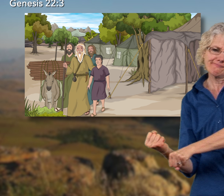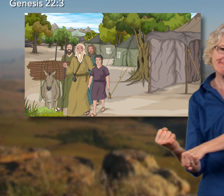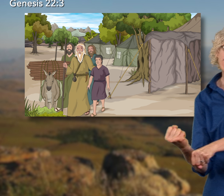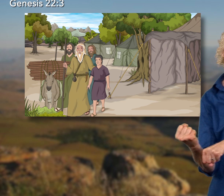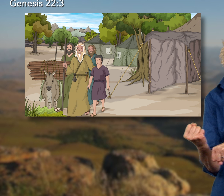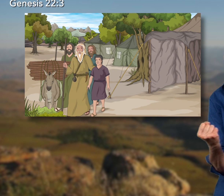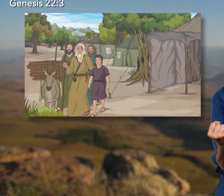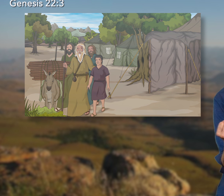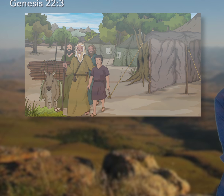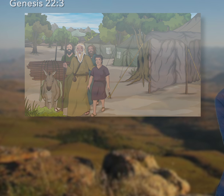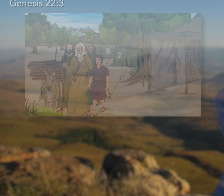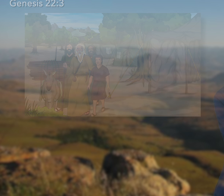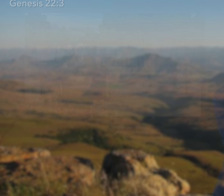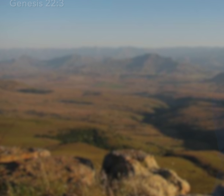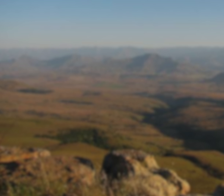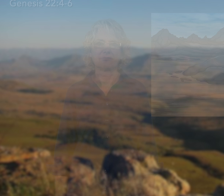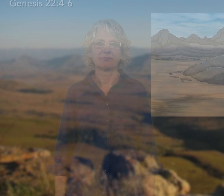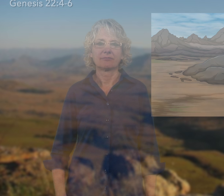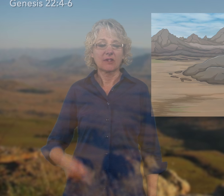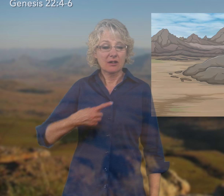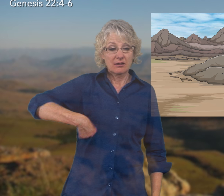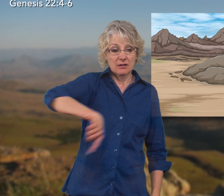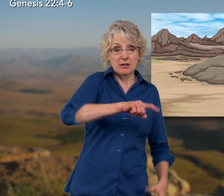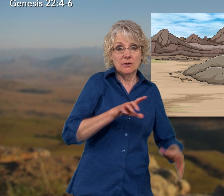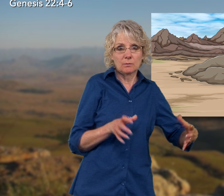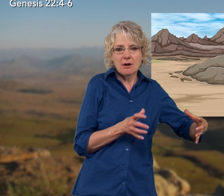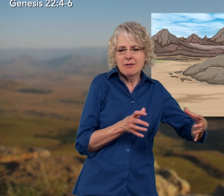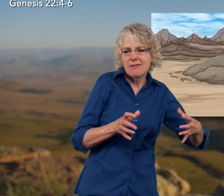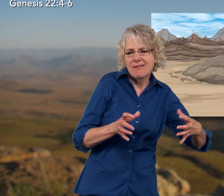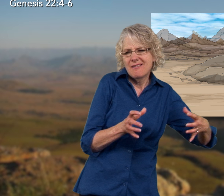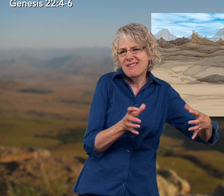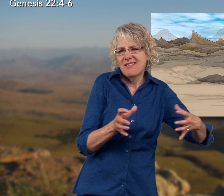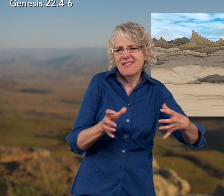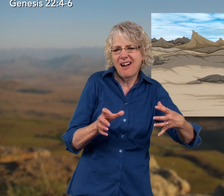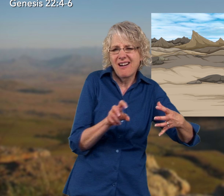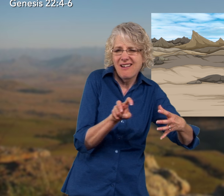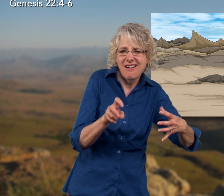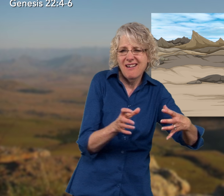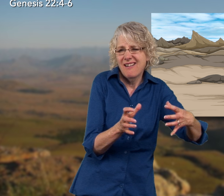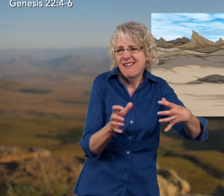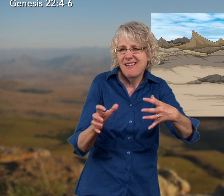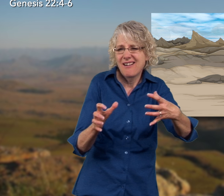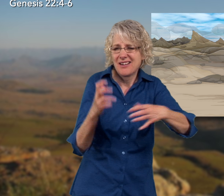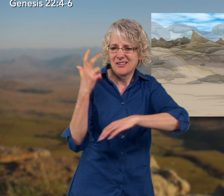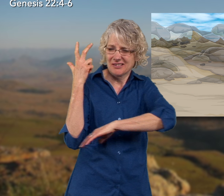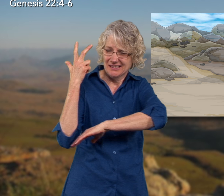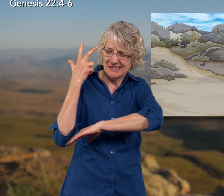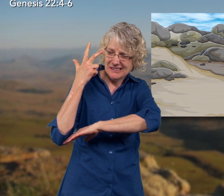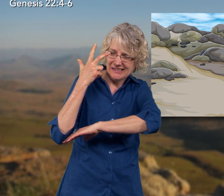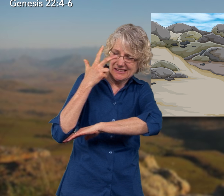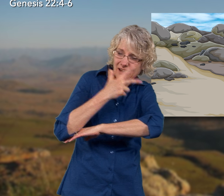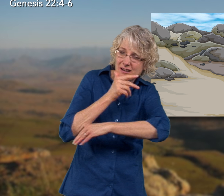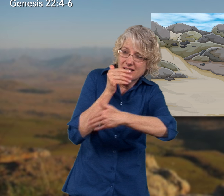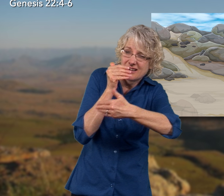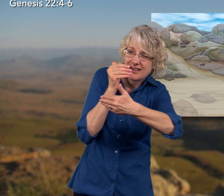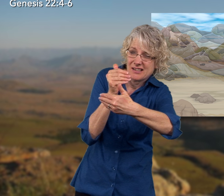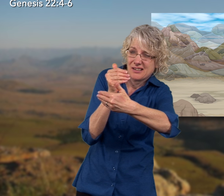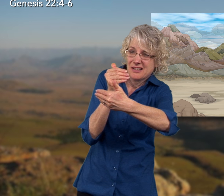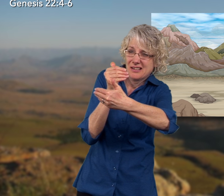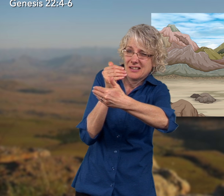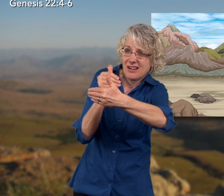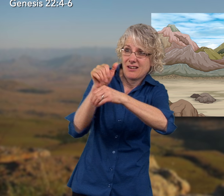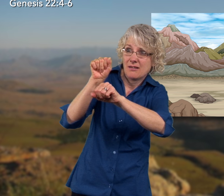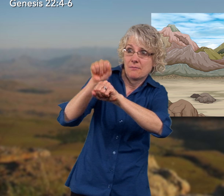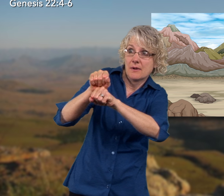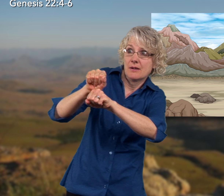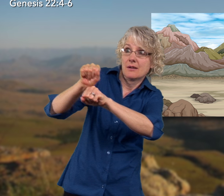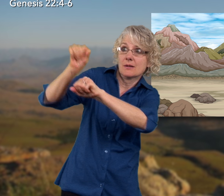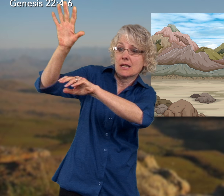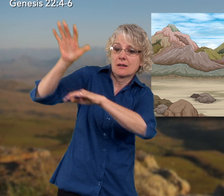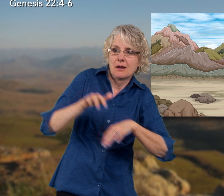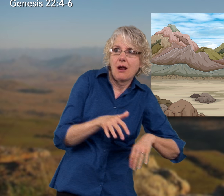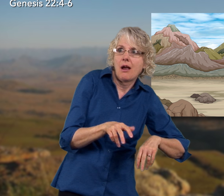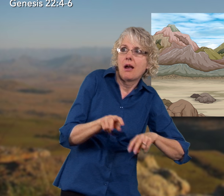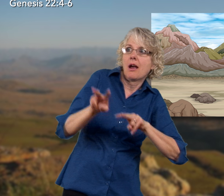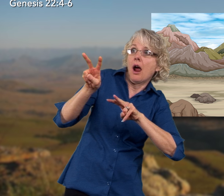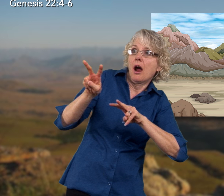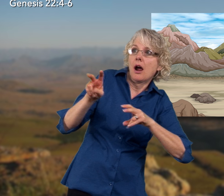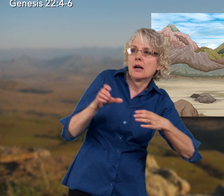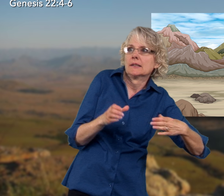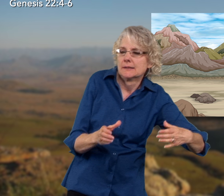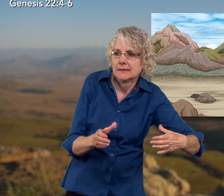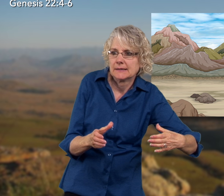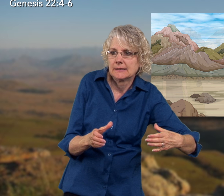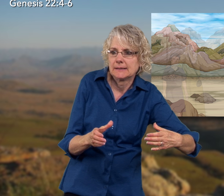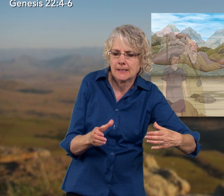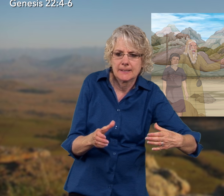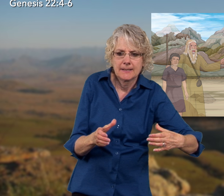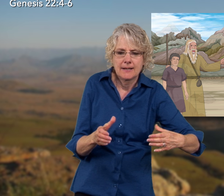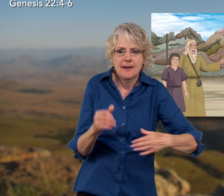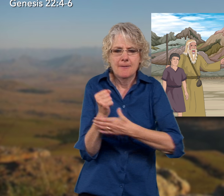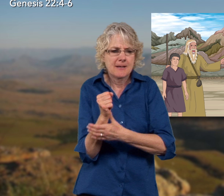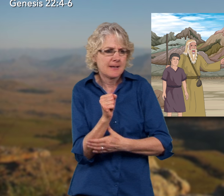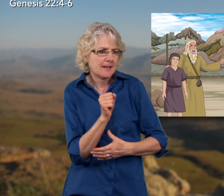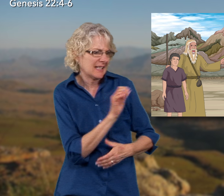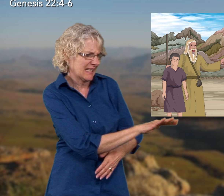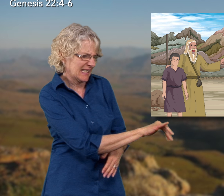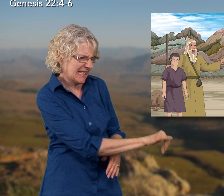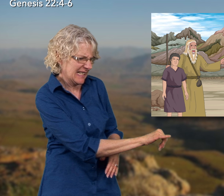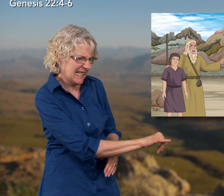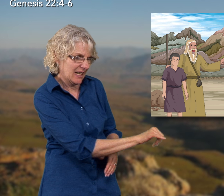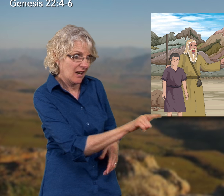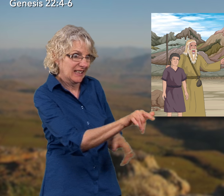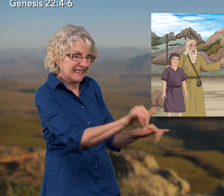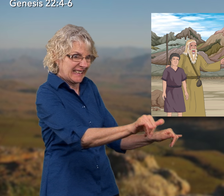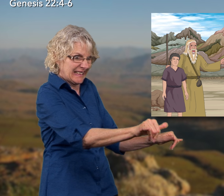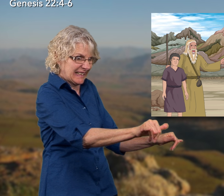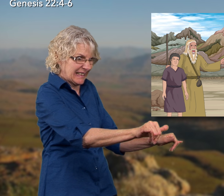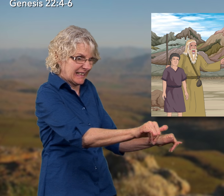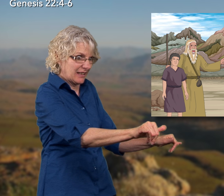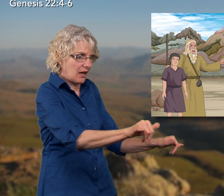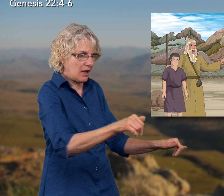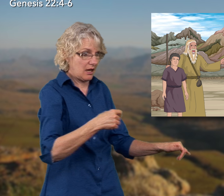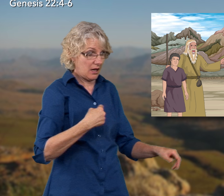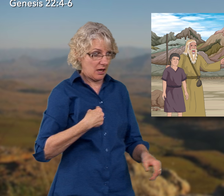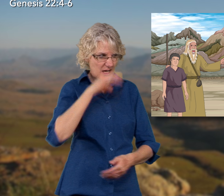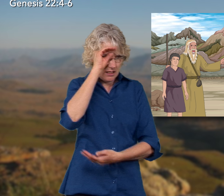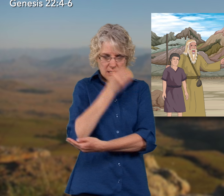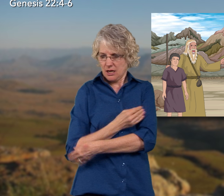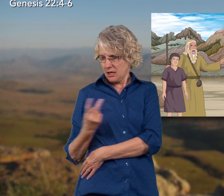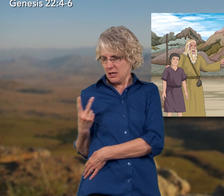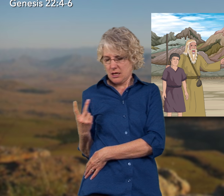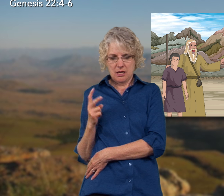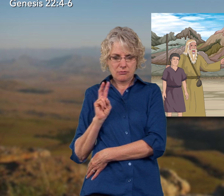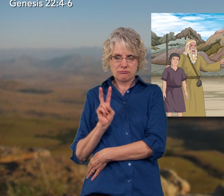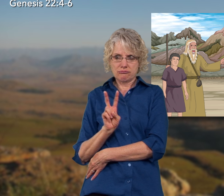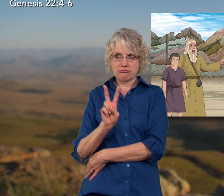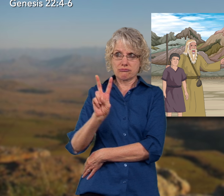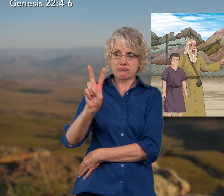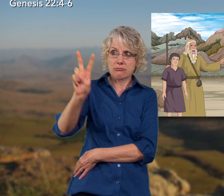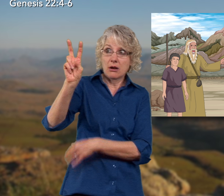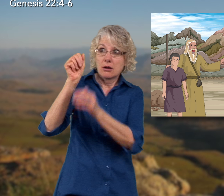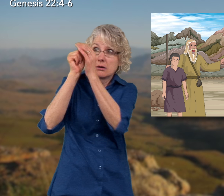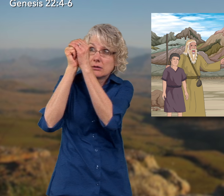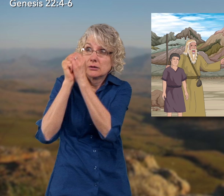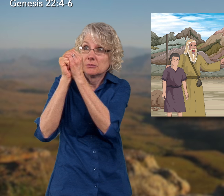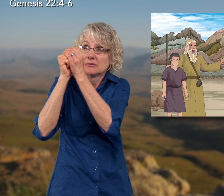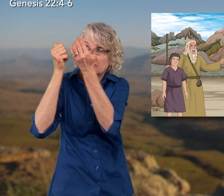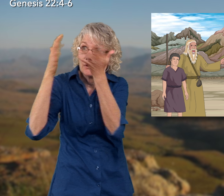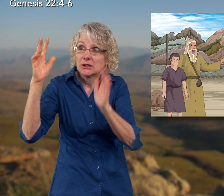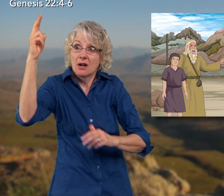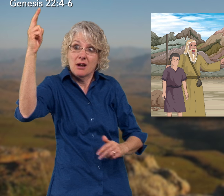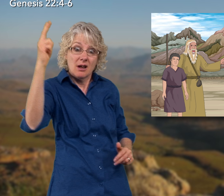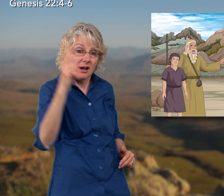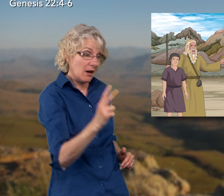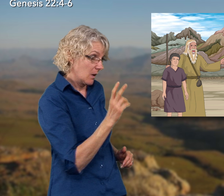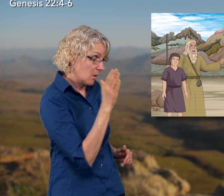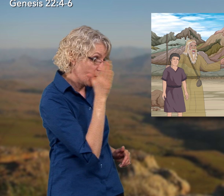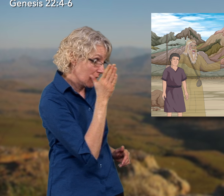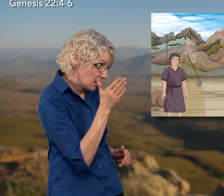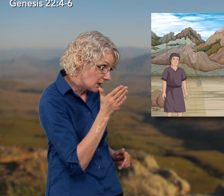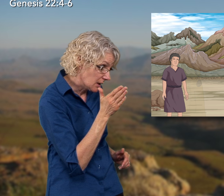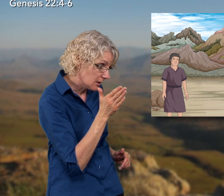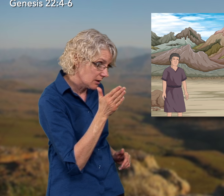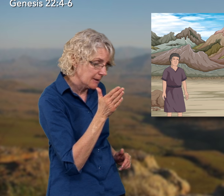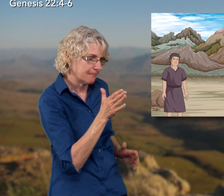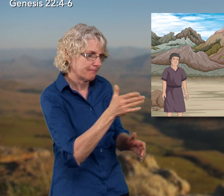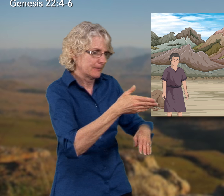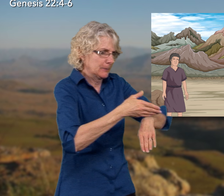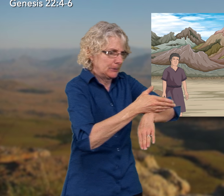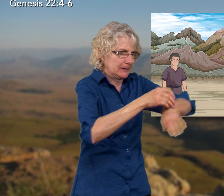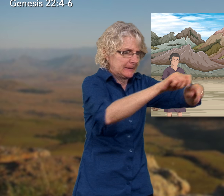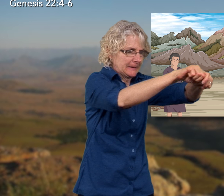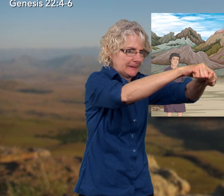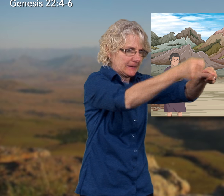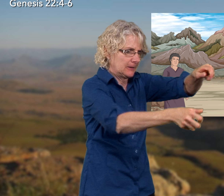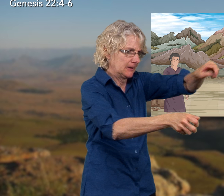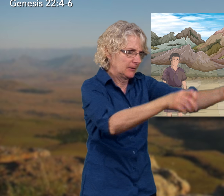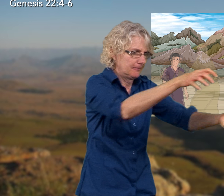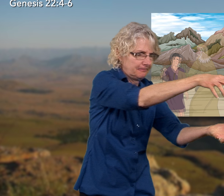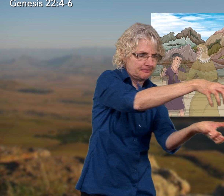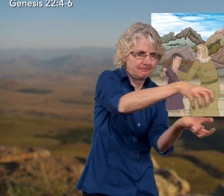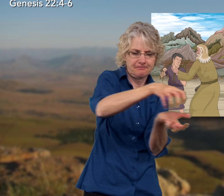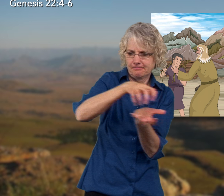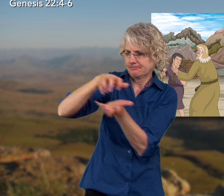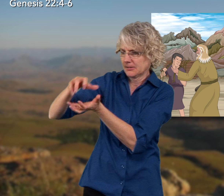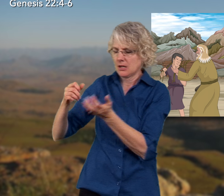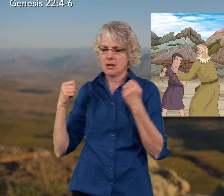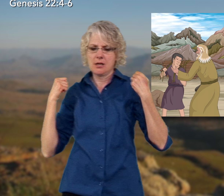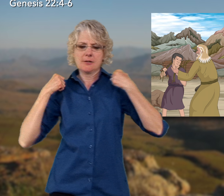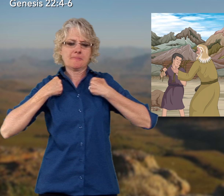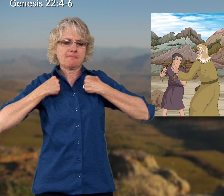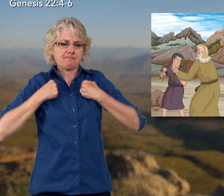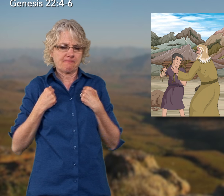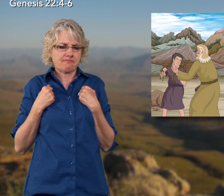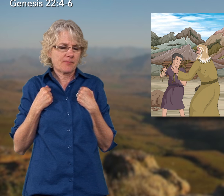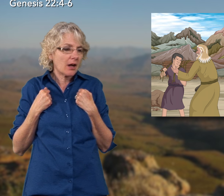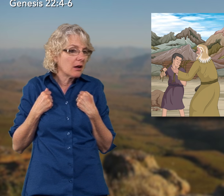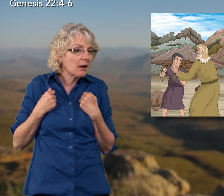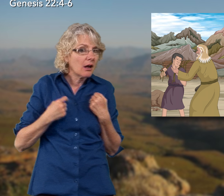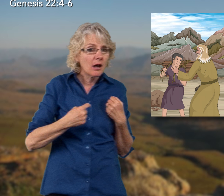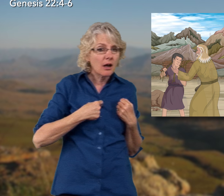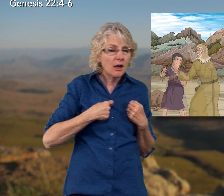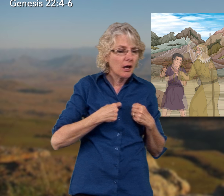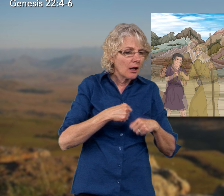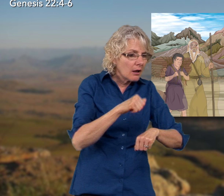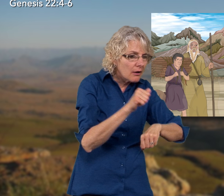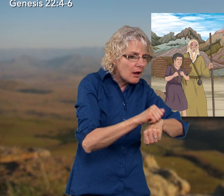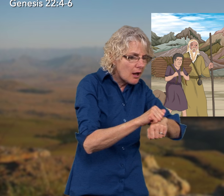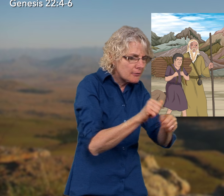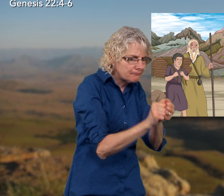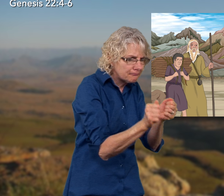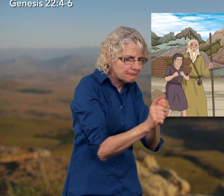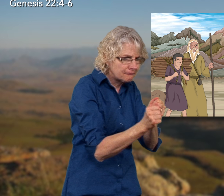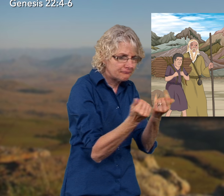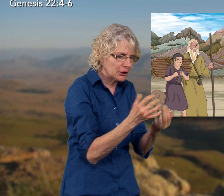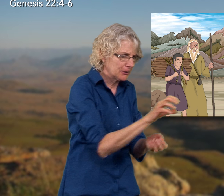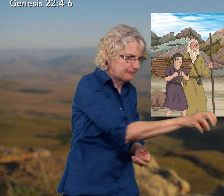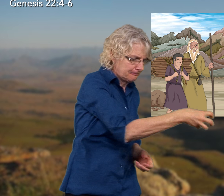On the third day Abraham looked up and saw the place in the distance. “Stay here with the donkey,” Abraham told his servants. “The boy and I will go over there to worship, and then we will return to you.” Abraham took the wood for the burnt offering and placed it on his son Isaac.